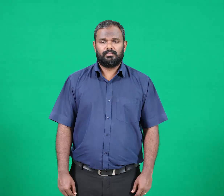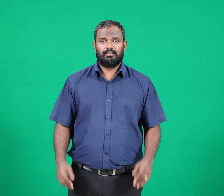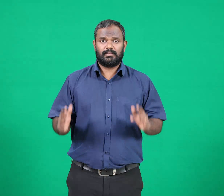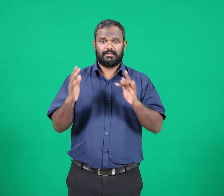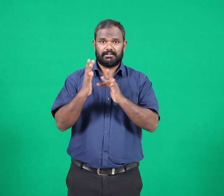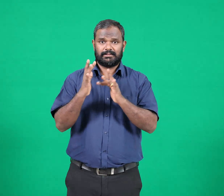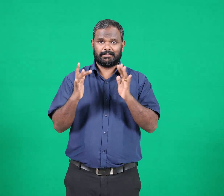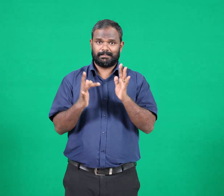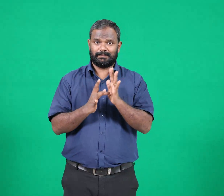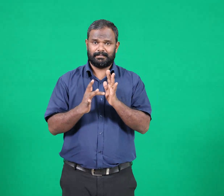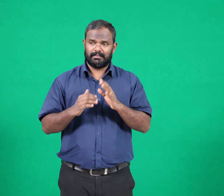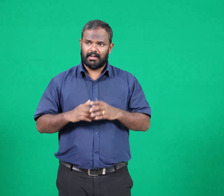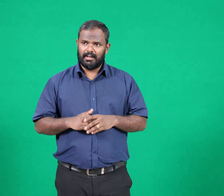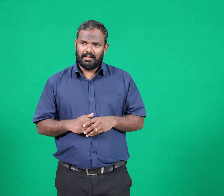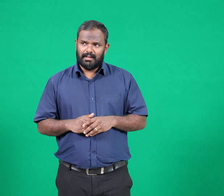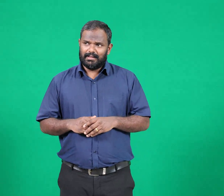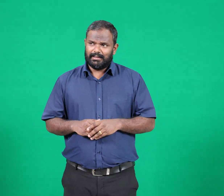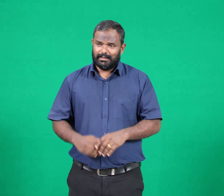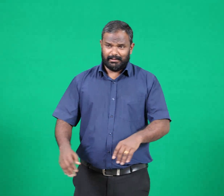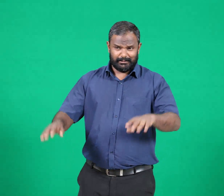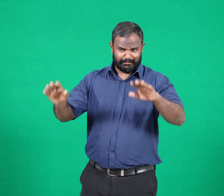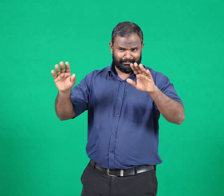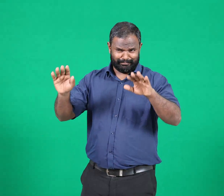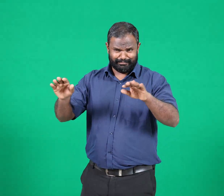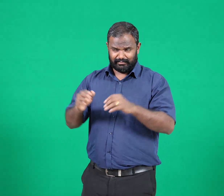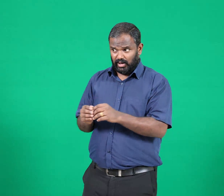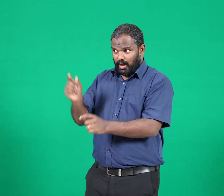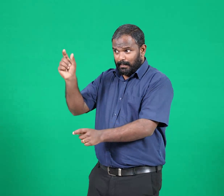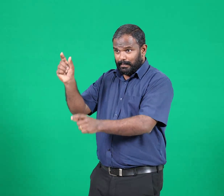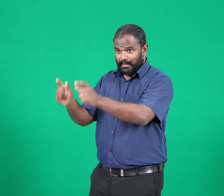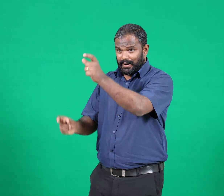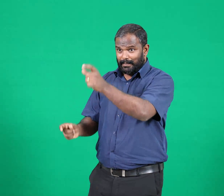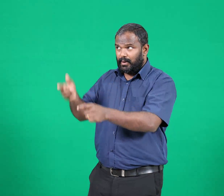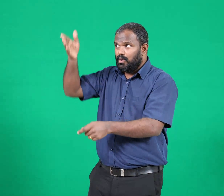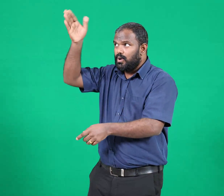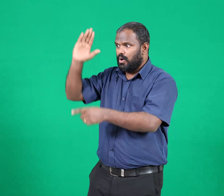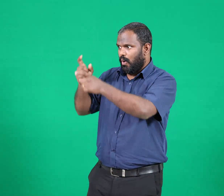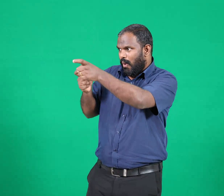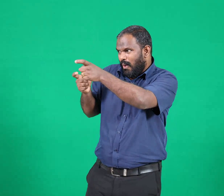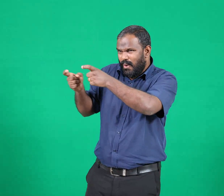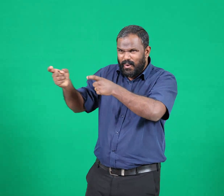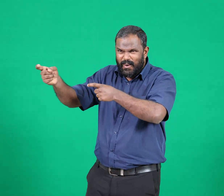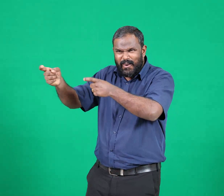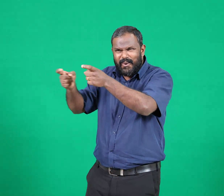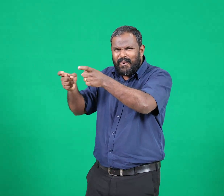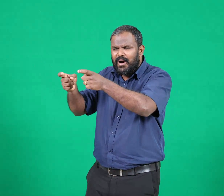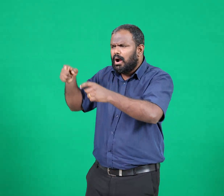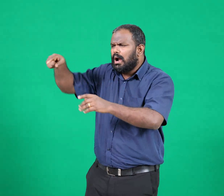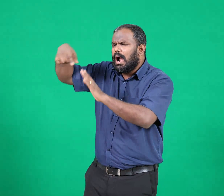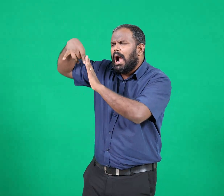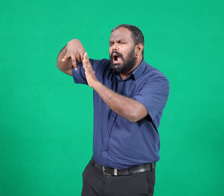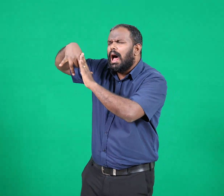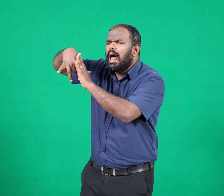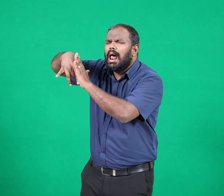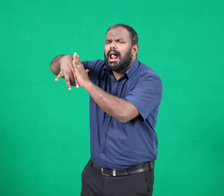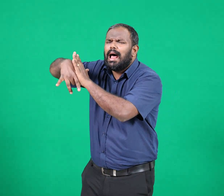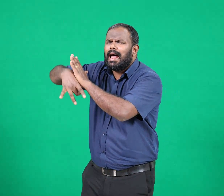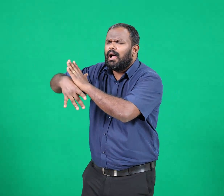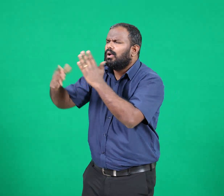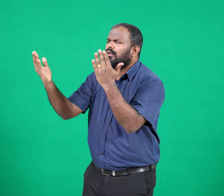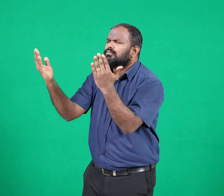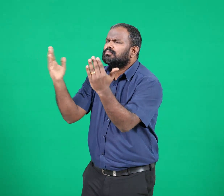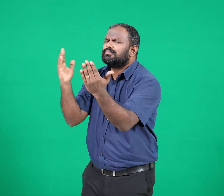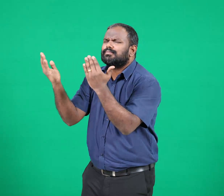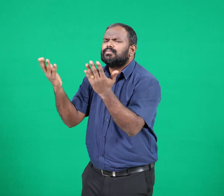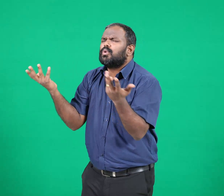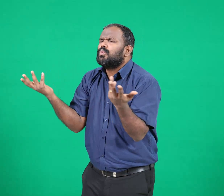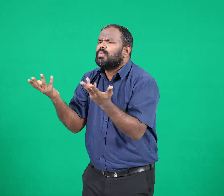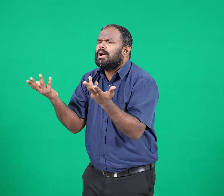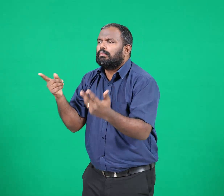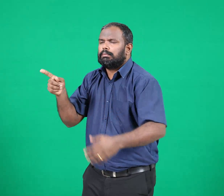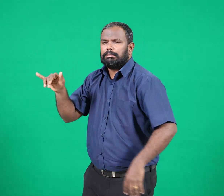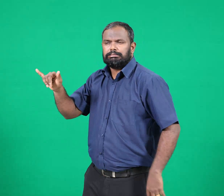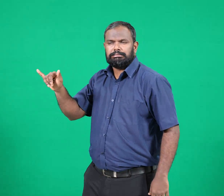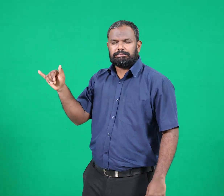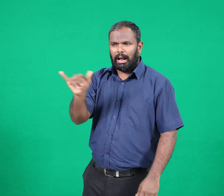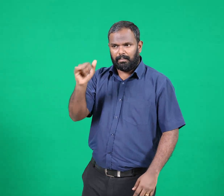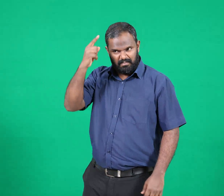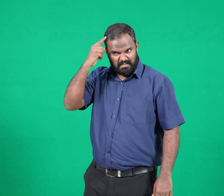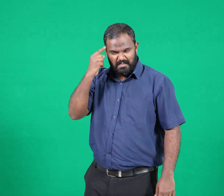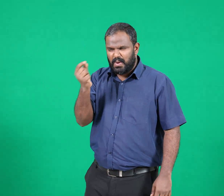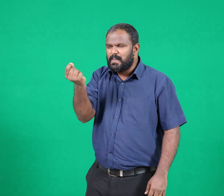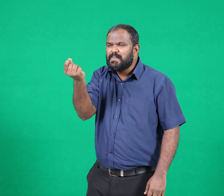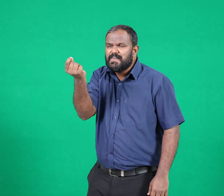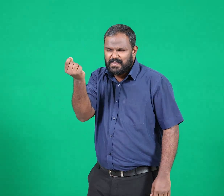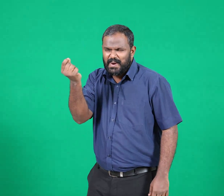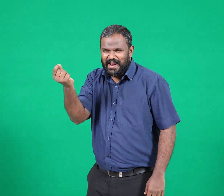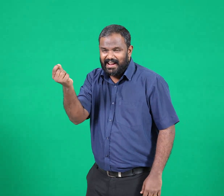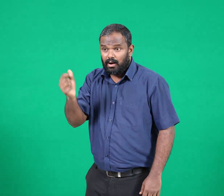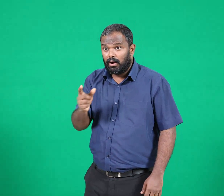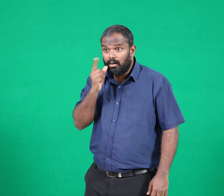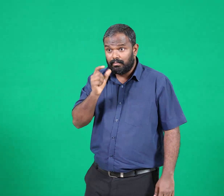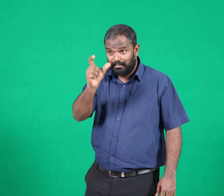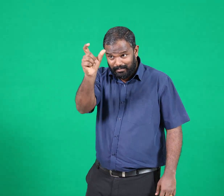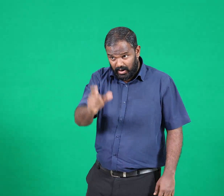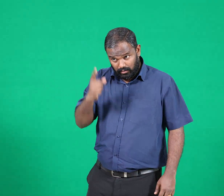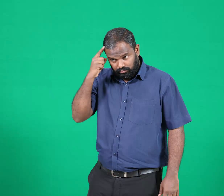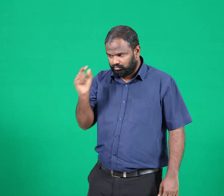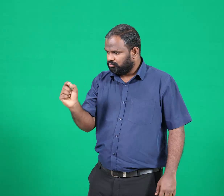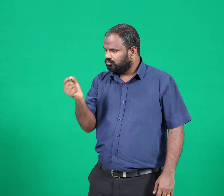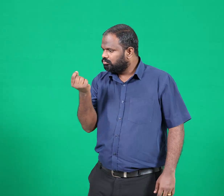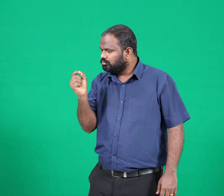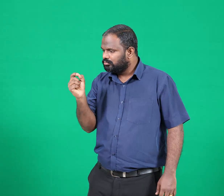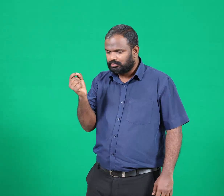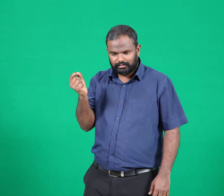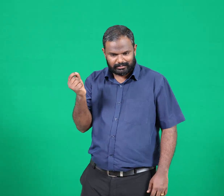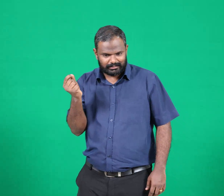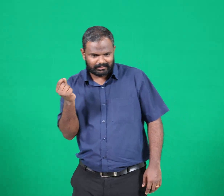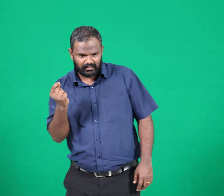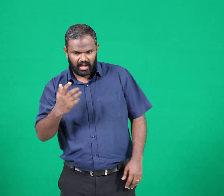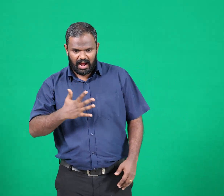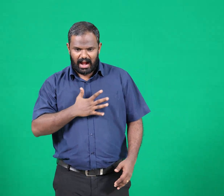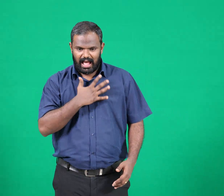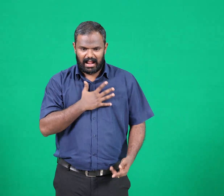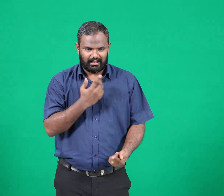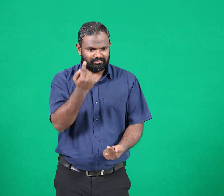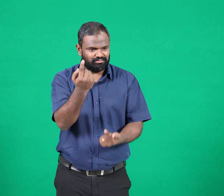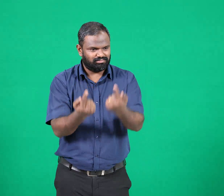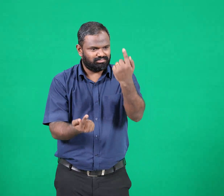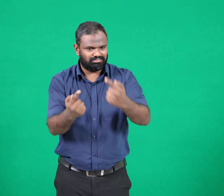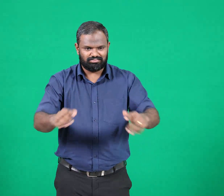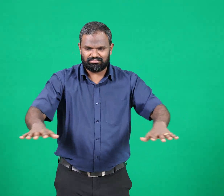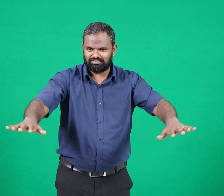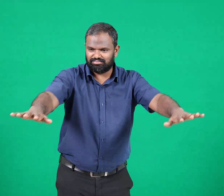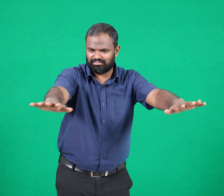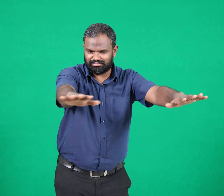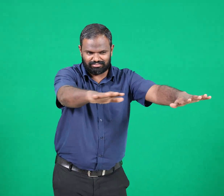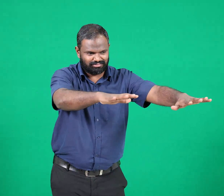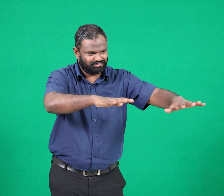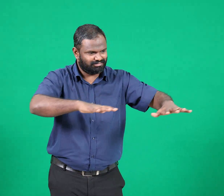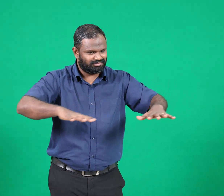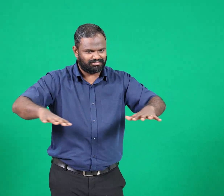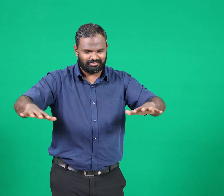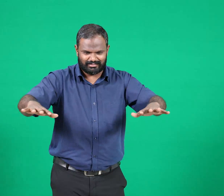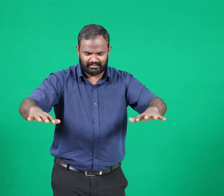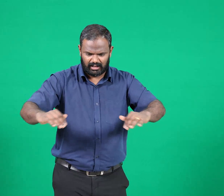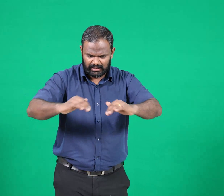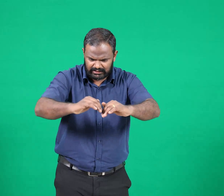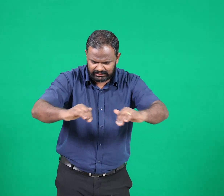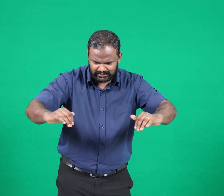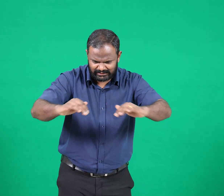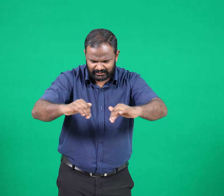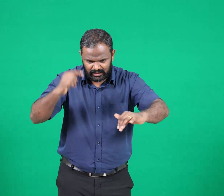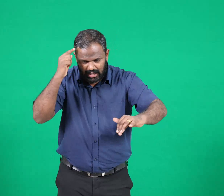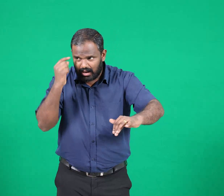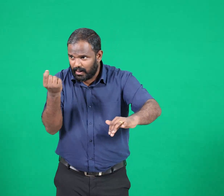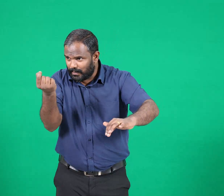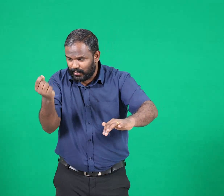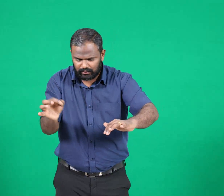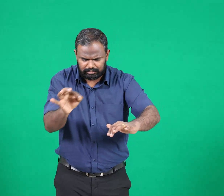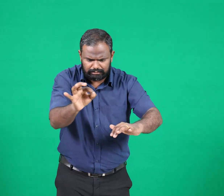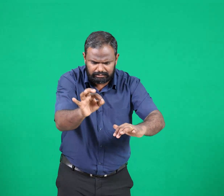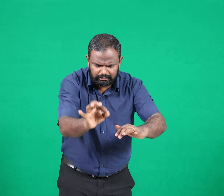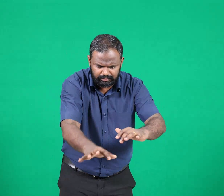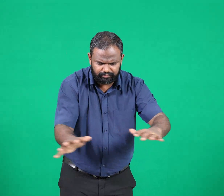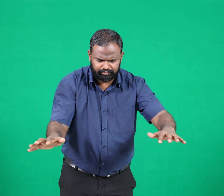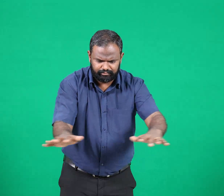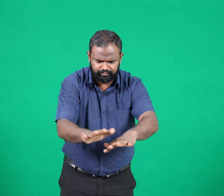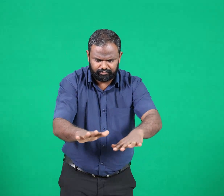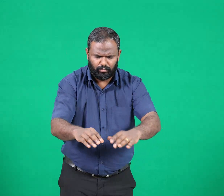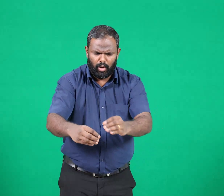Then Jesus asked, "What is the kingdom of God like? To what can I compare it?